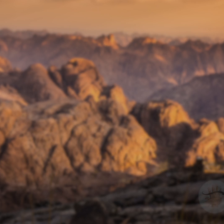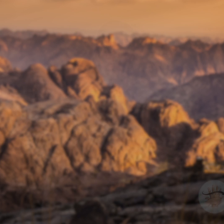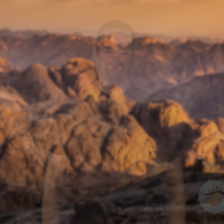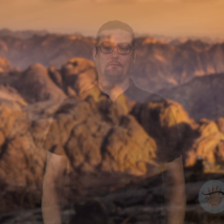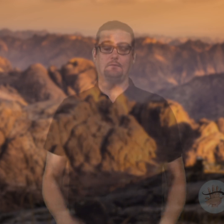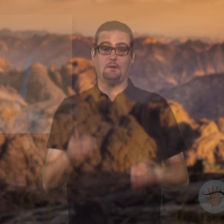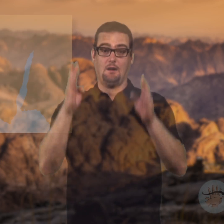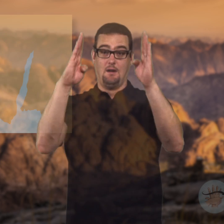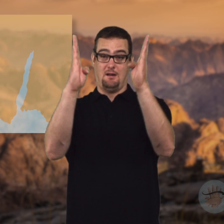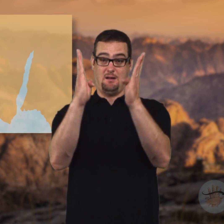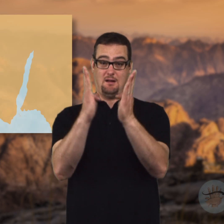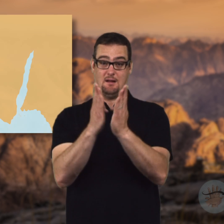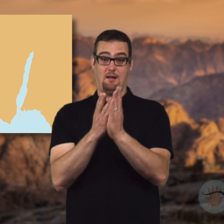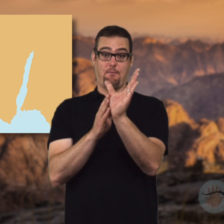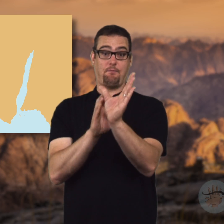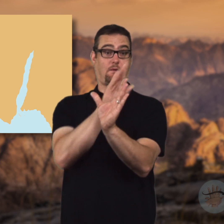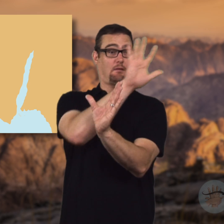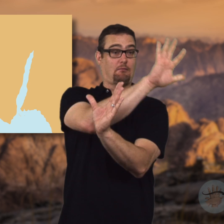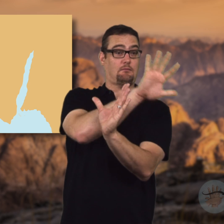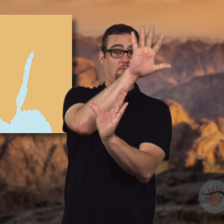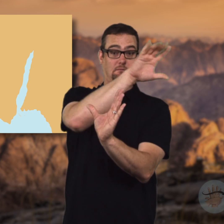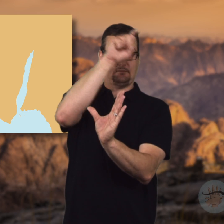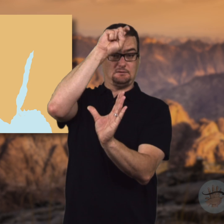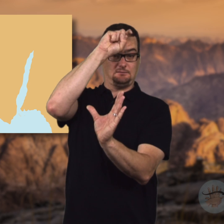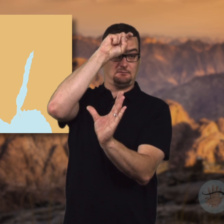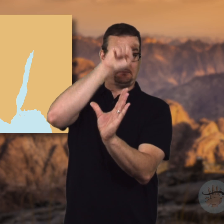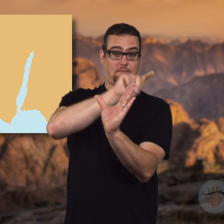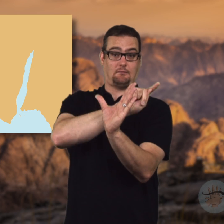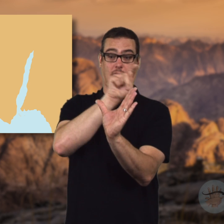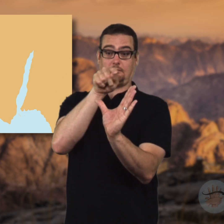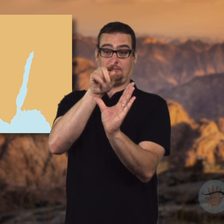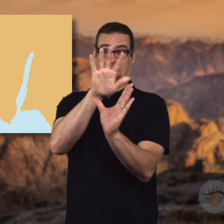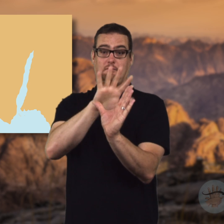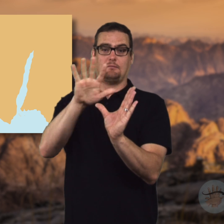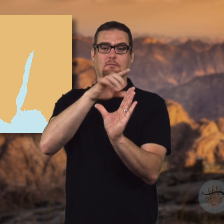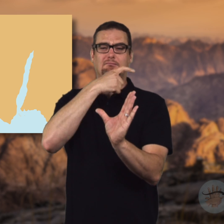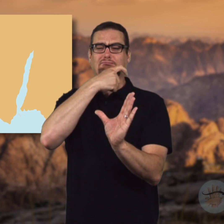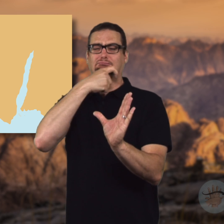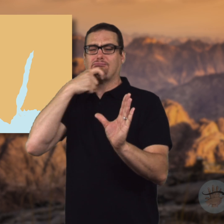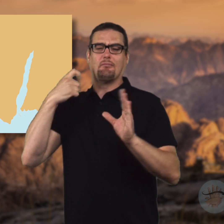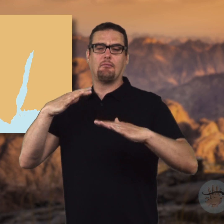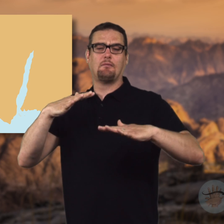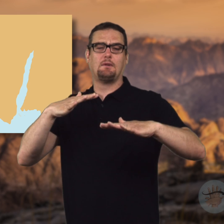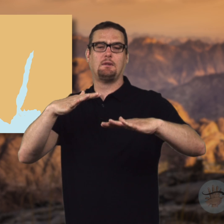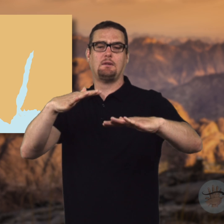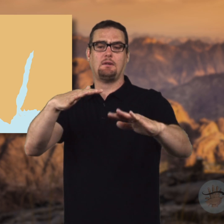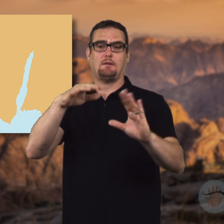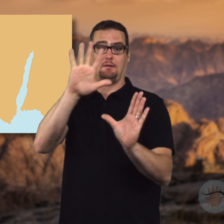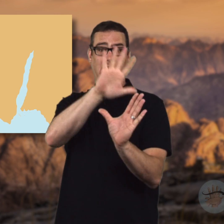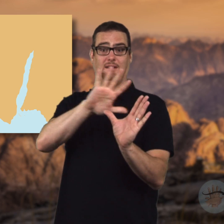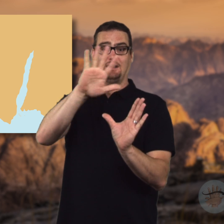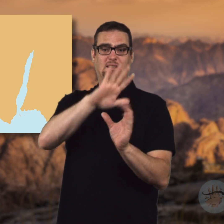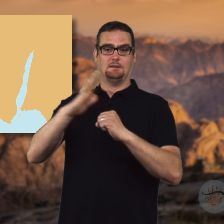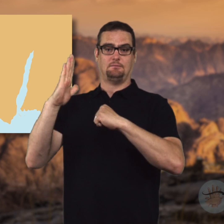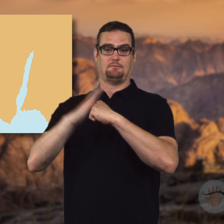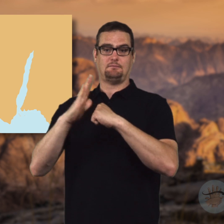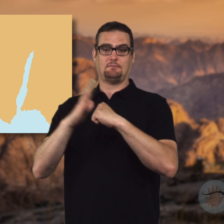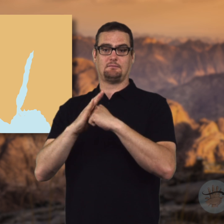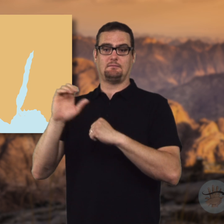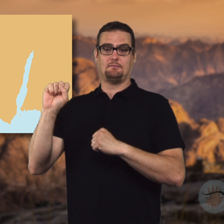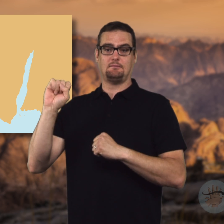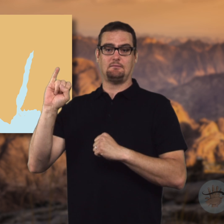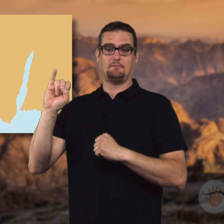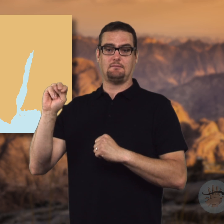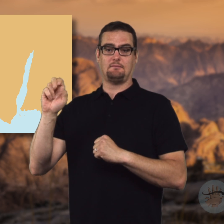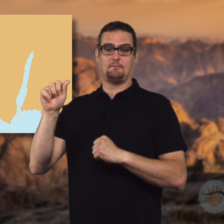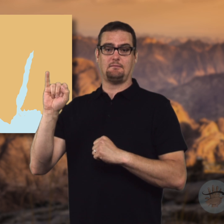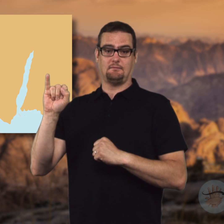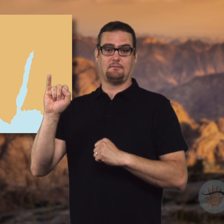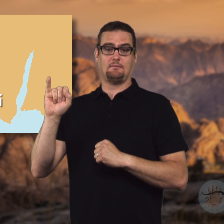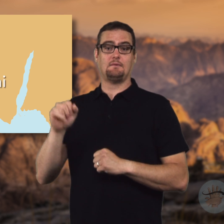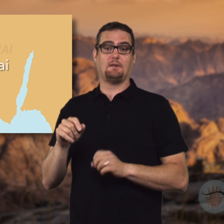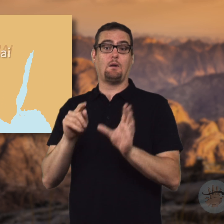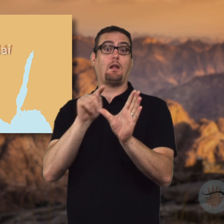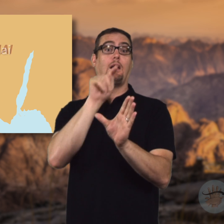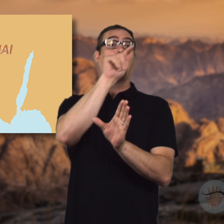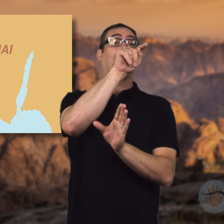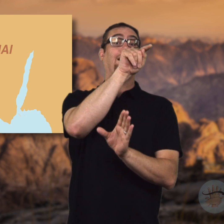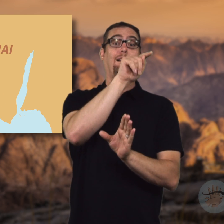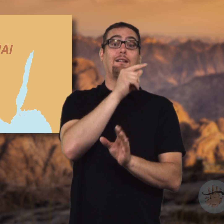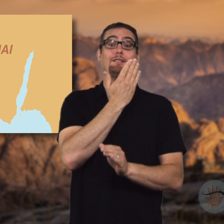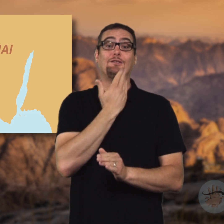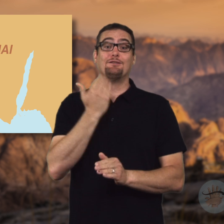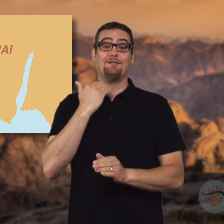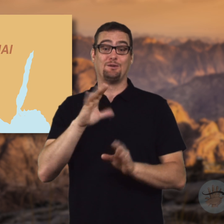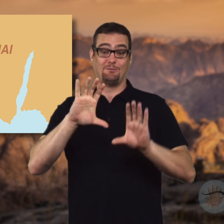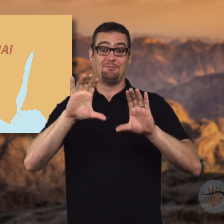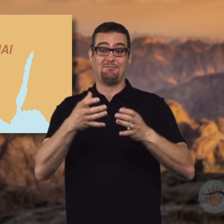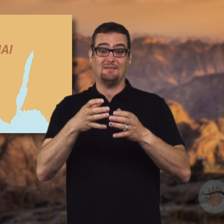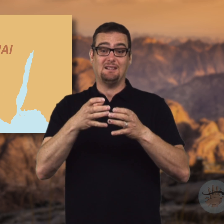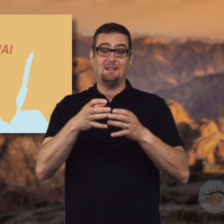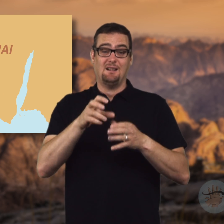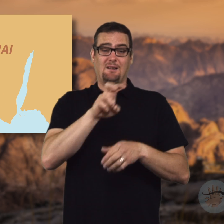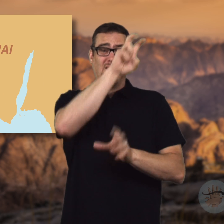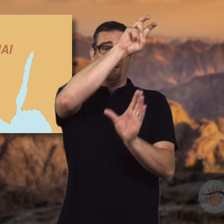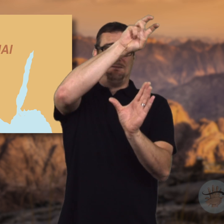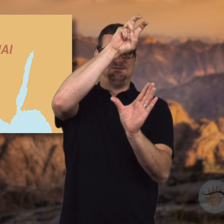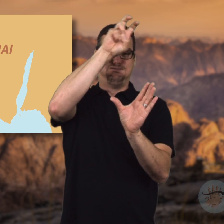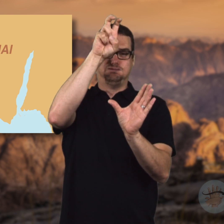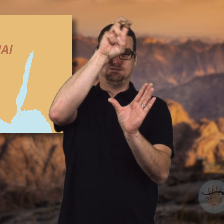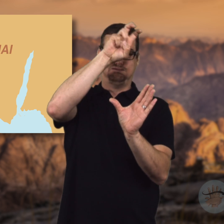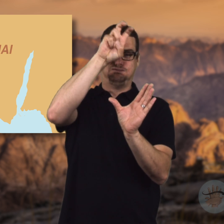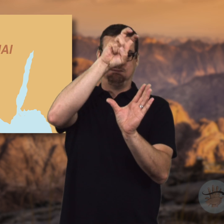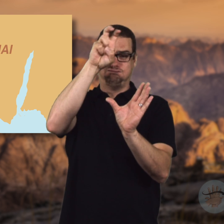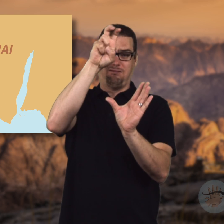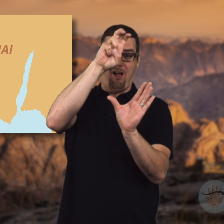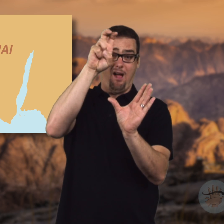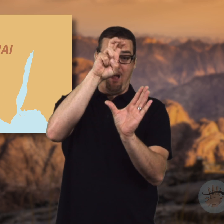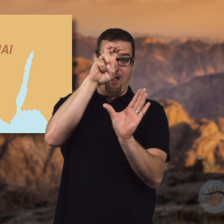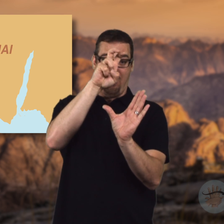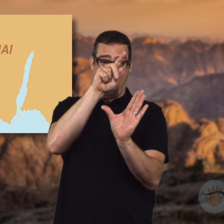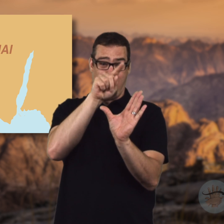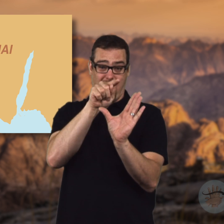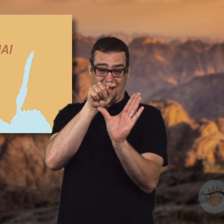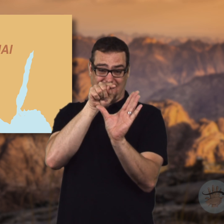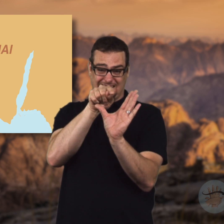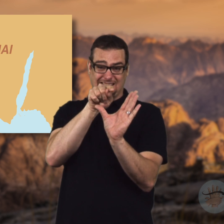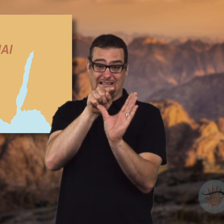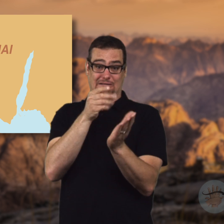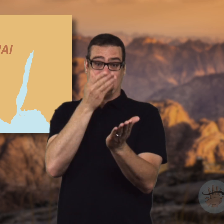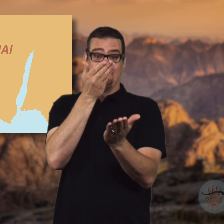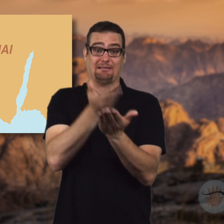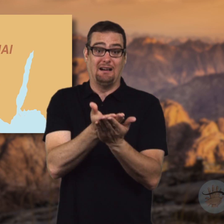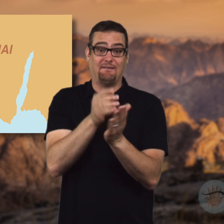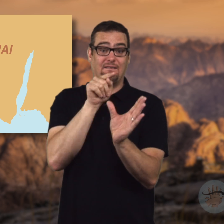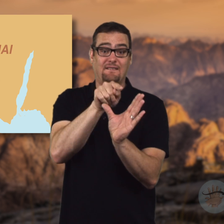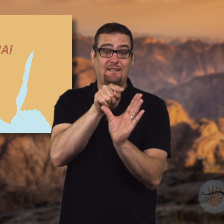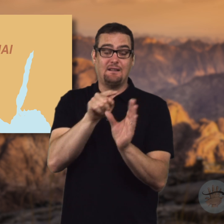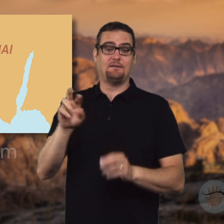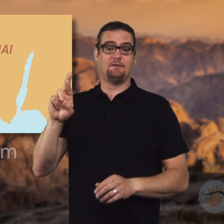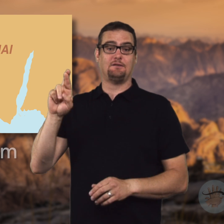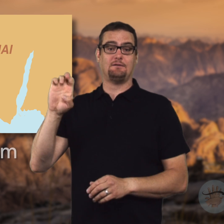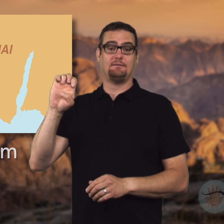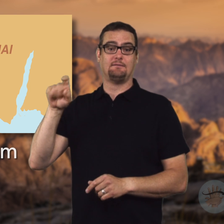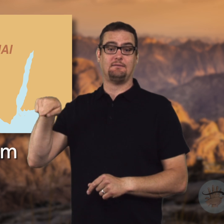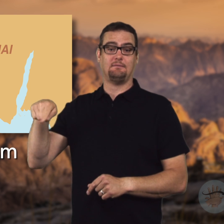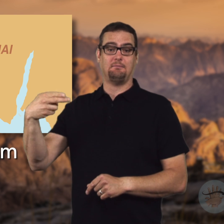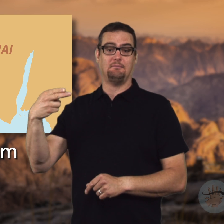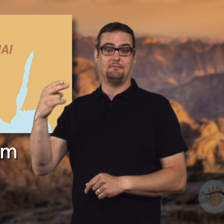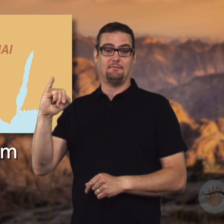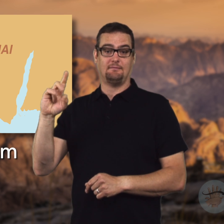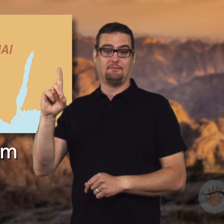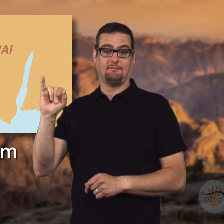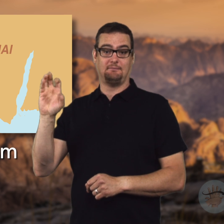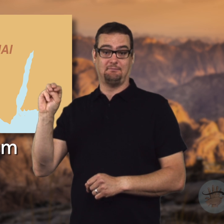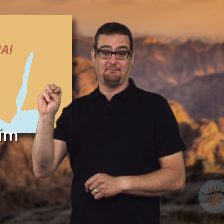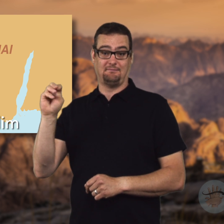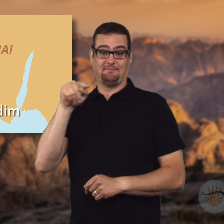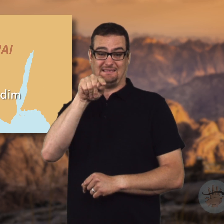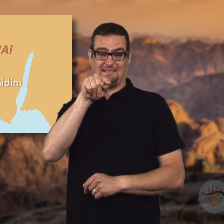In the third month, on the same day of the month that the Israelites had left the land of Egypt, they came to the Wilderness of Sinai.